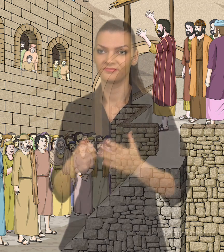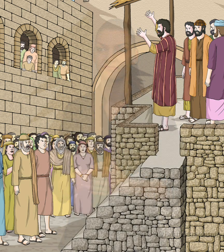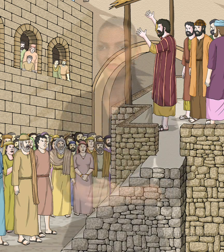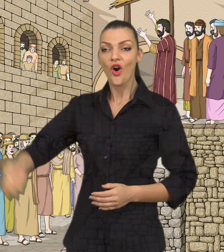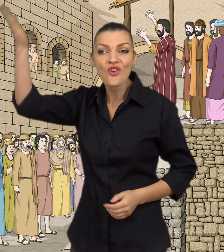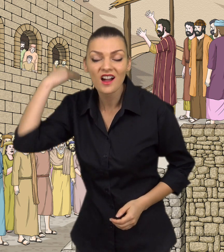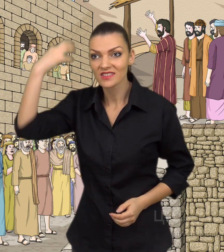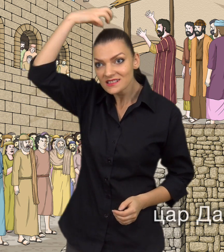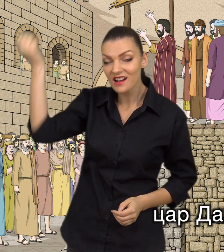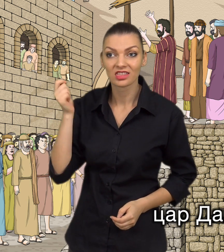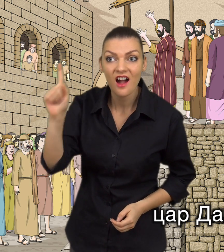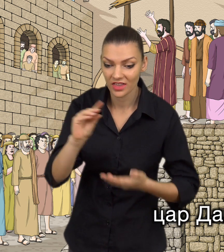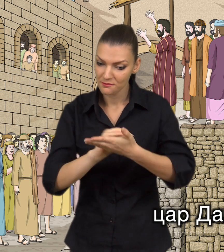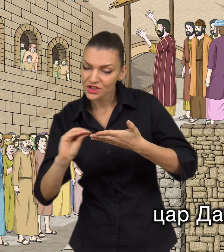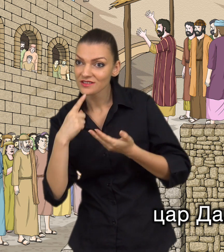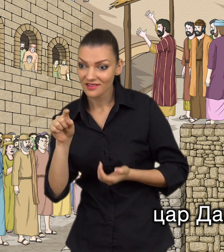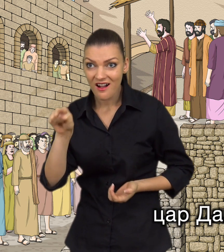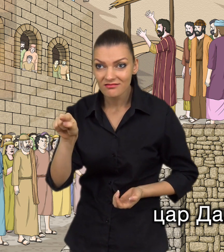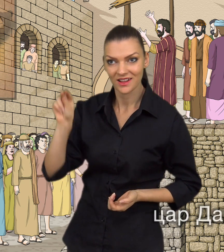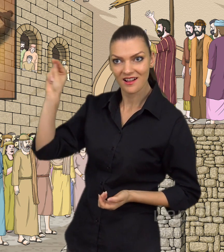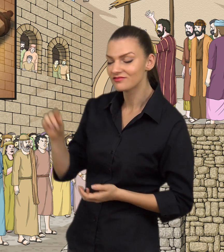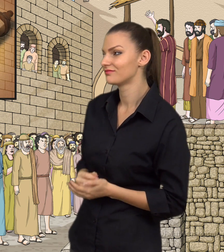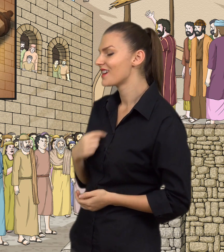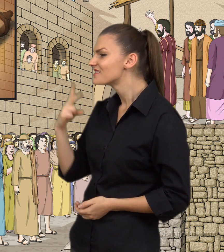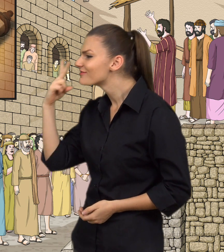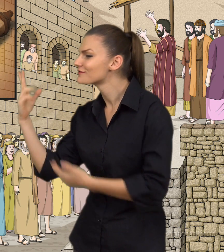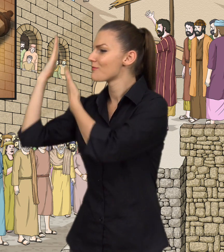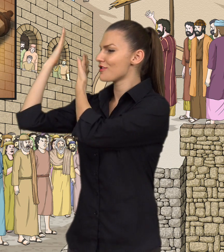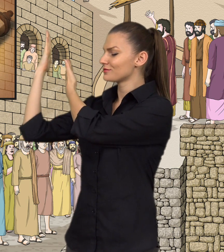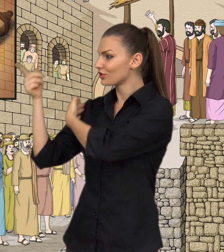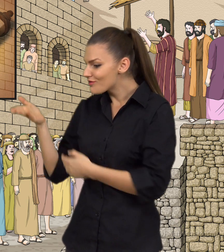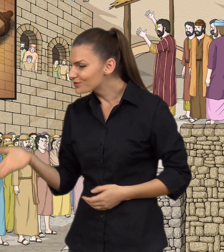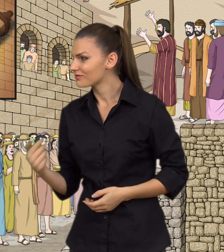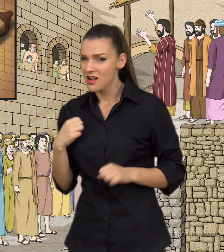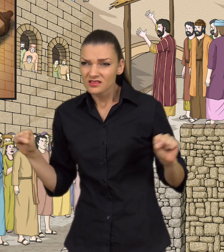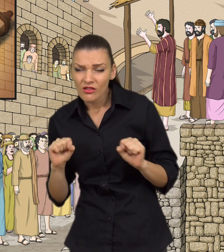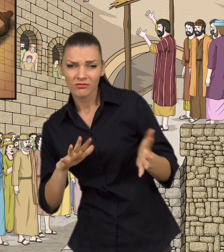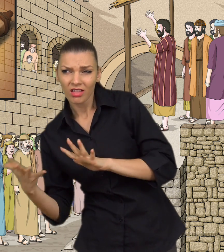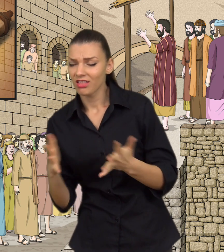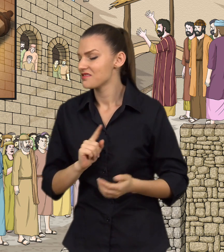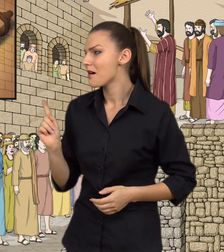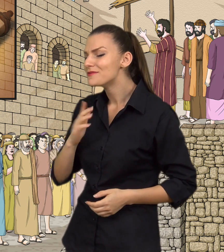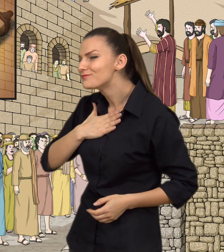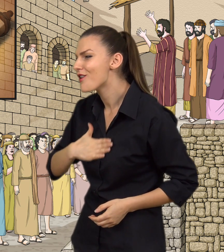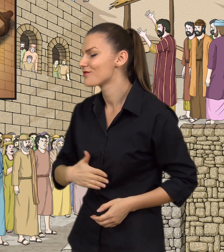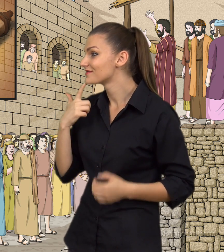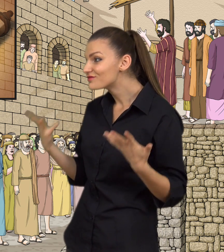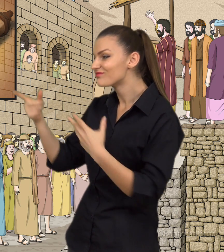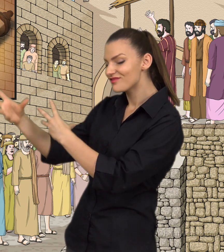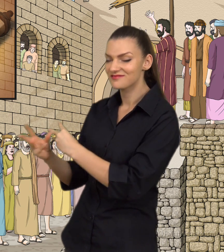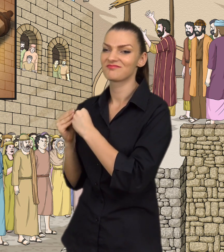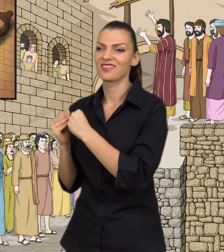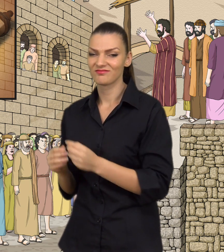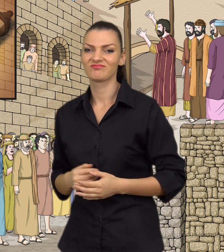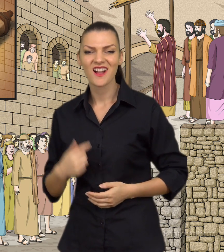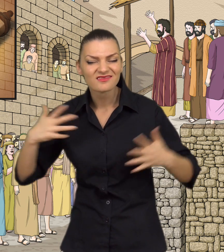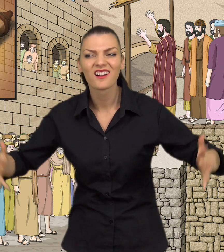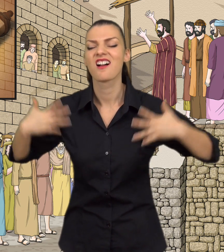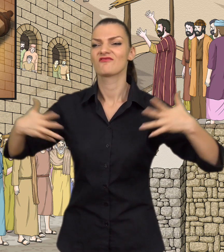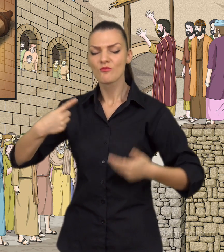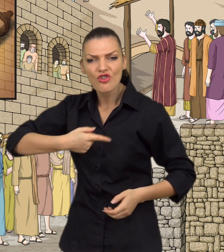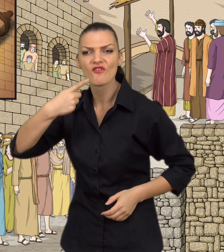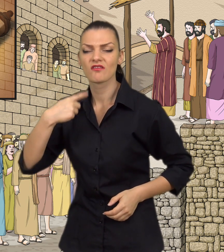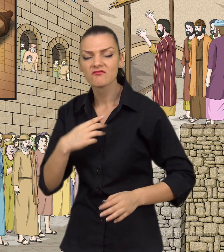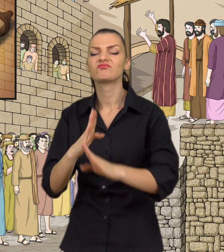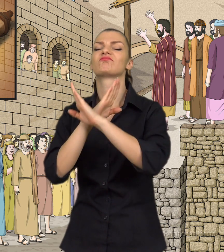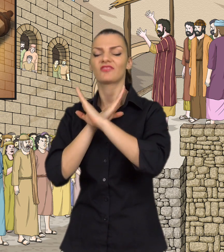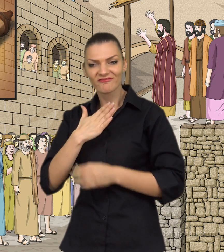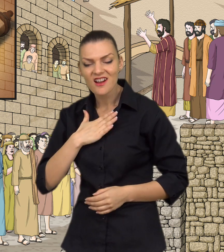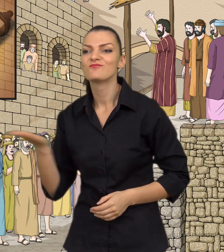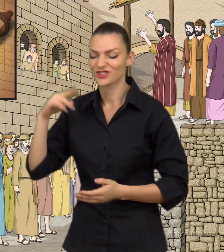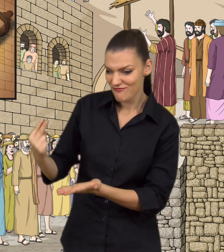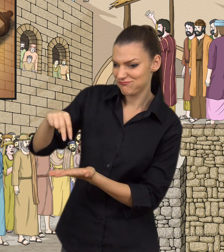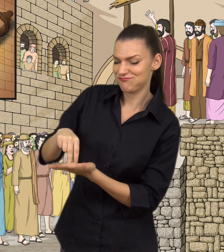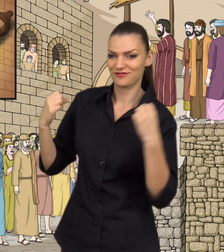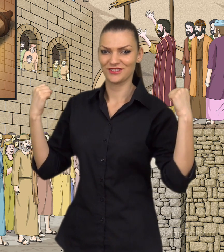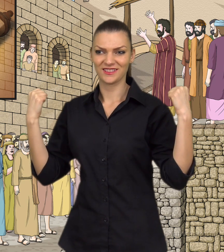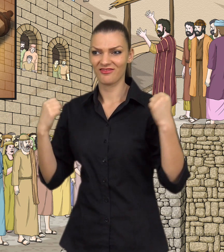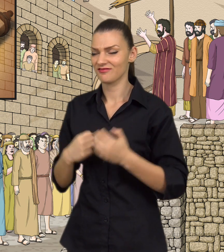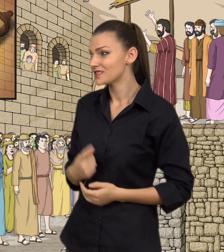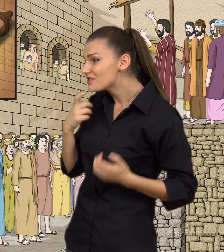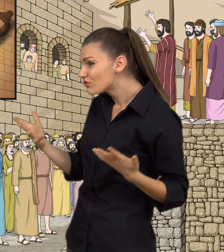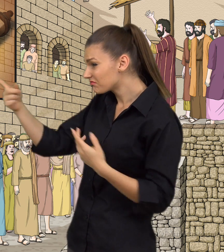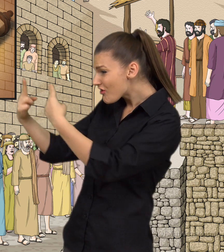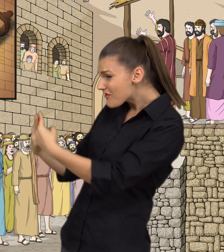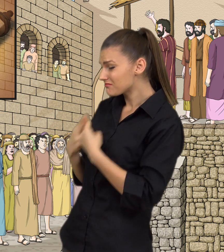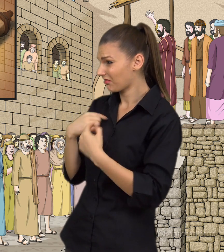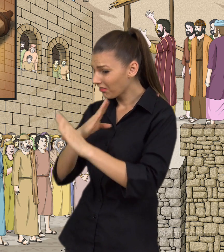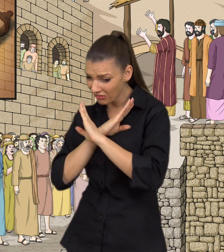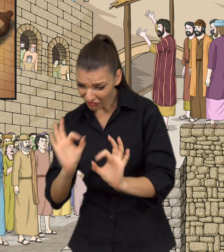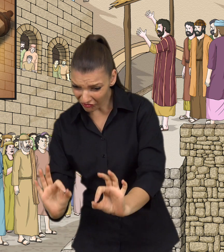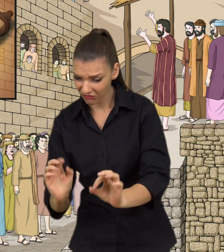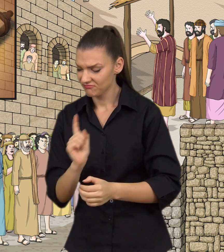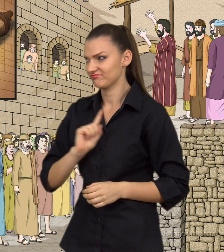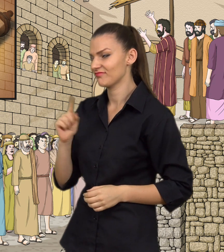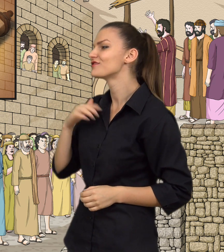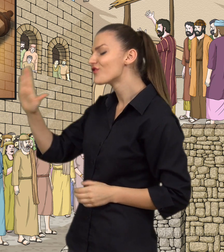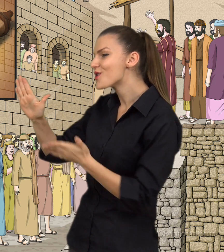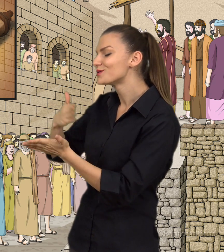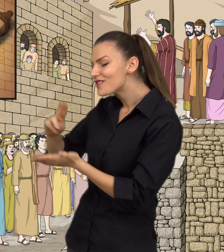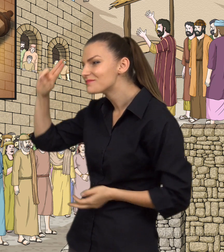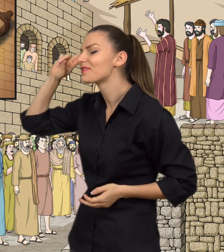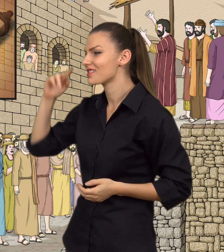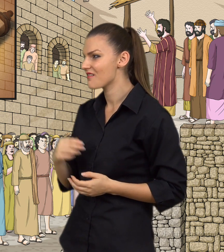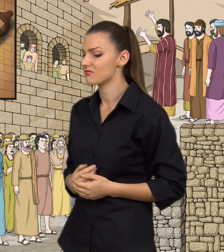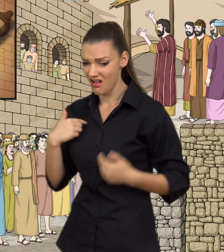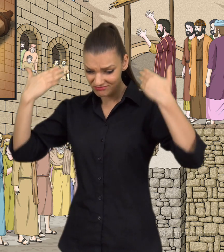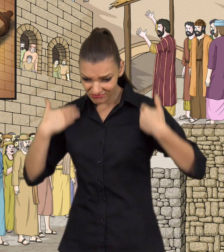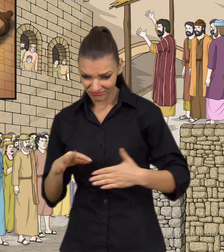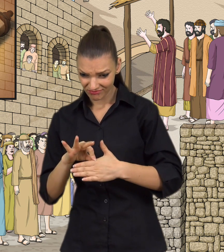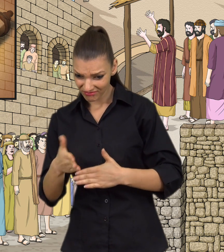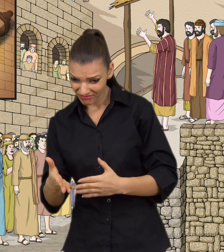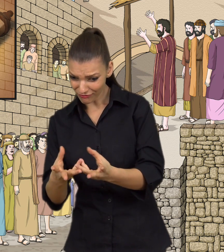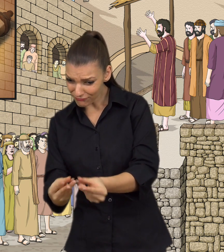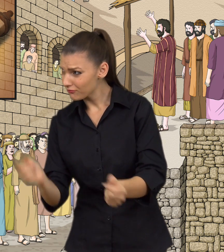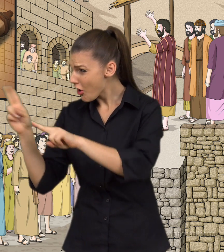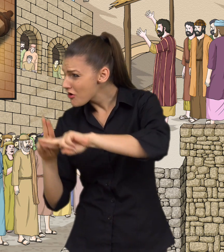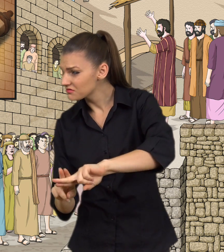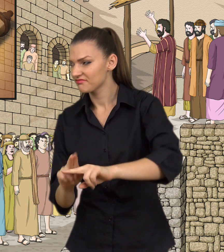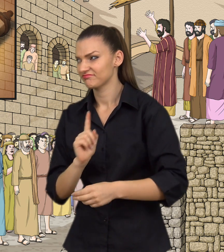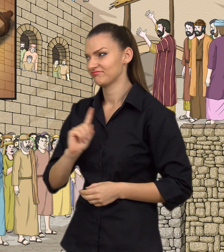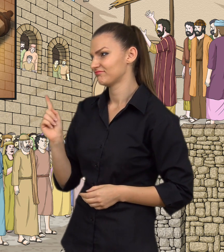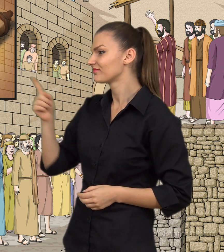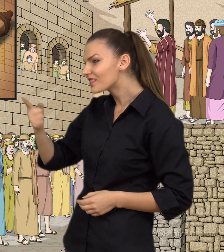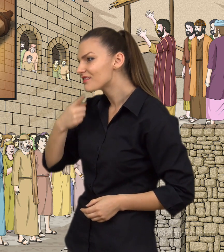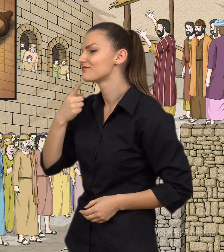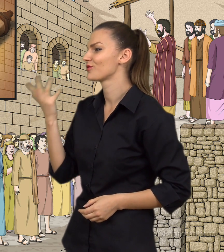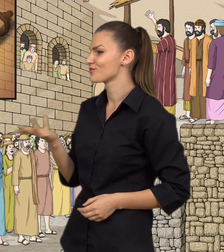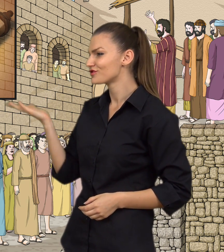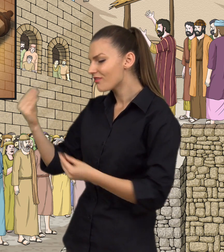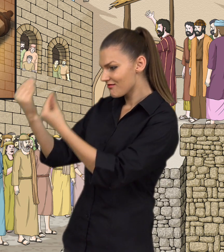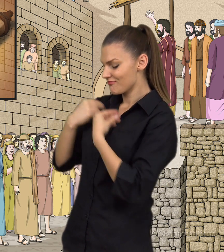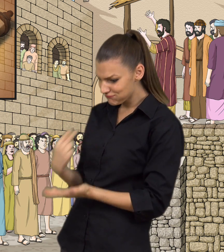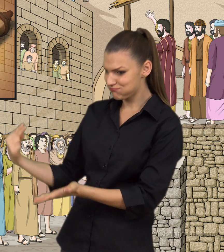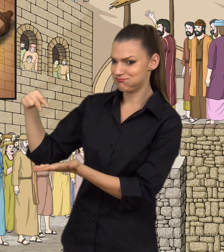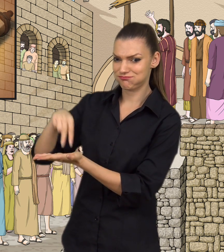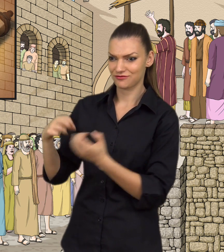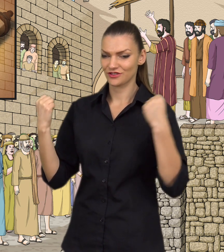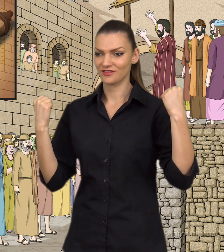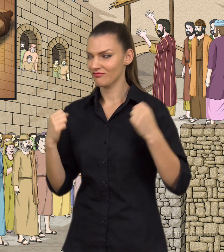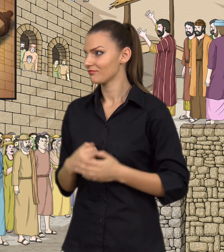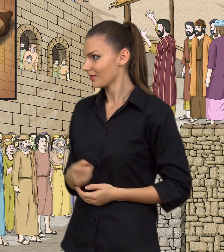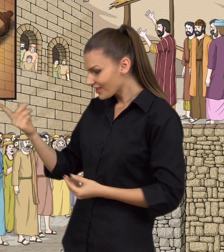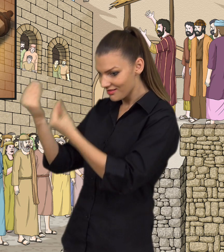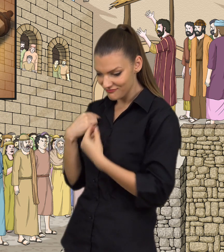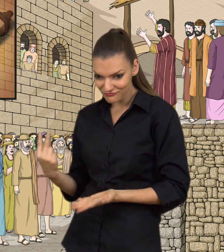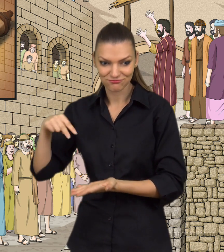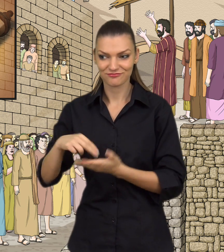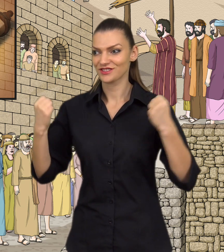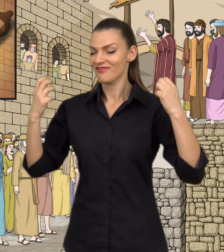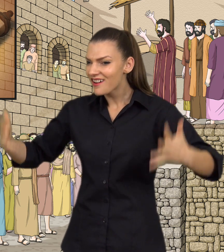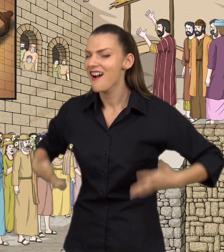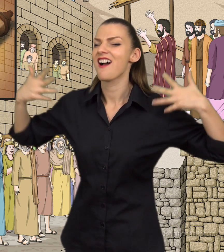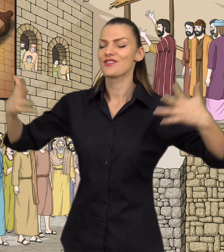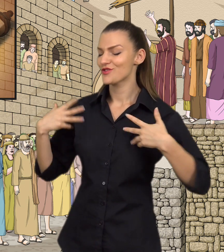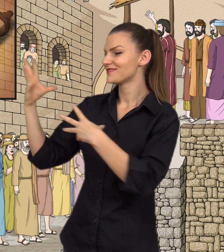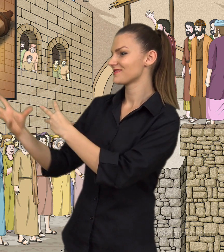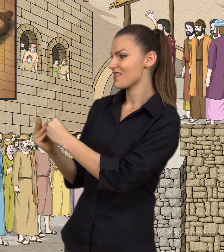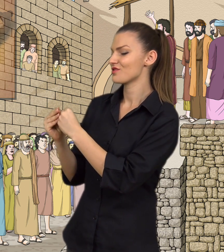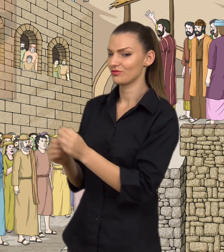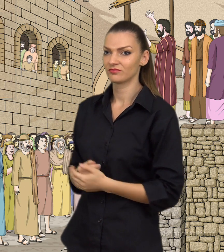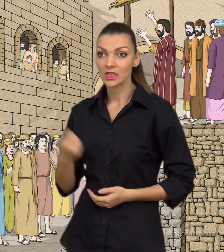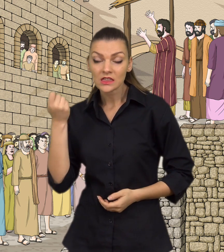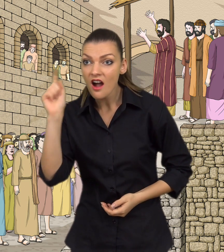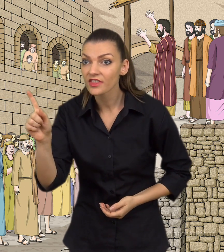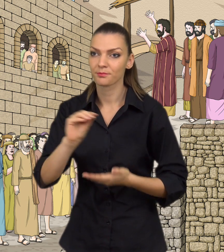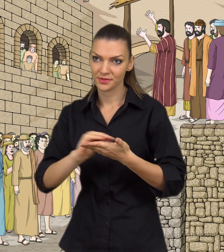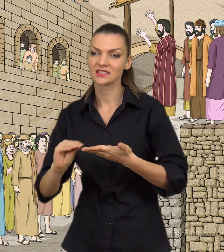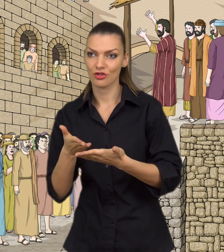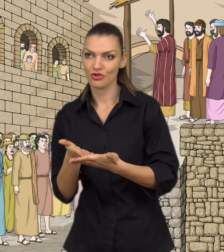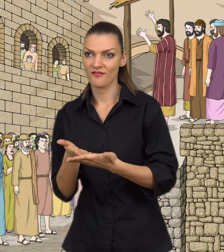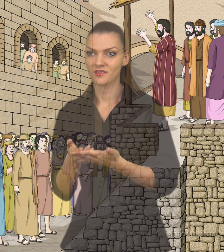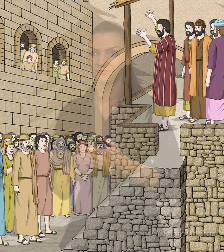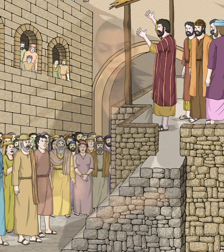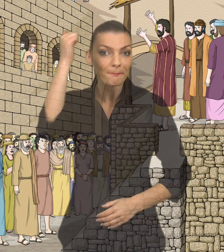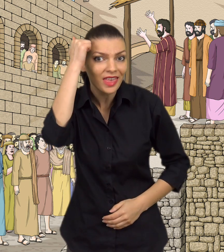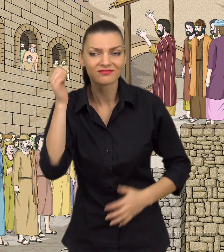David says about Him: ‘I saw the Lord always before me; because He is at my right hand, I will not be shaken. Therefore my heart is glad and my tongue rejoices; my body also will dwell in hope, because You will not abandon my soul to Hades, nor will You let Your Holy One see decay. You have made known to me the paths of life;